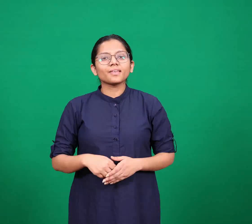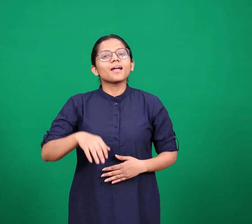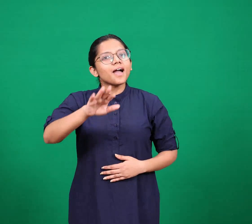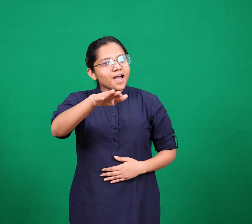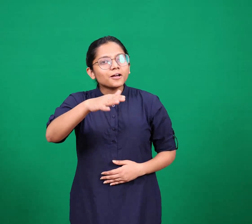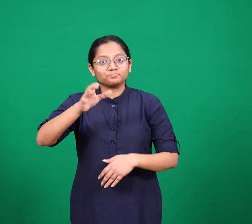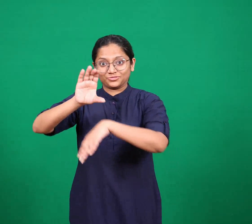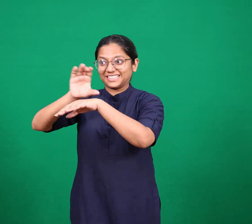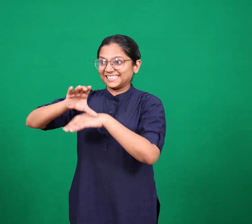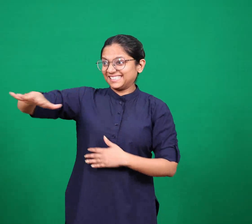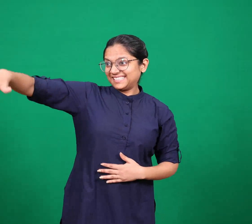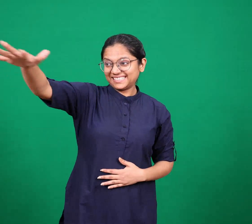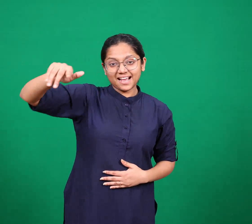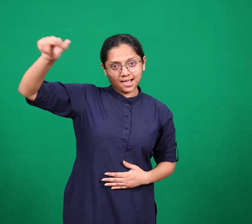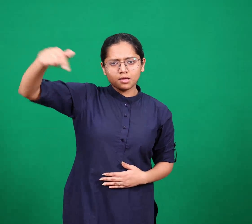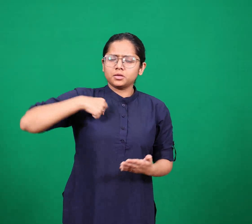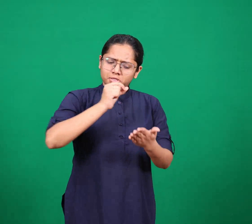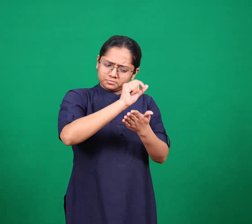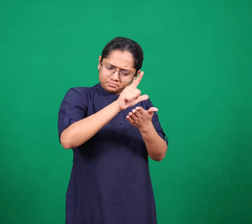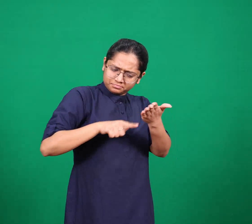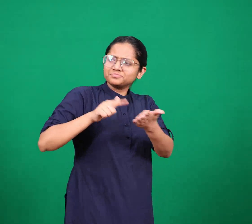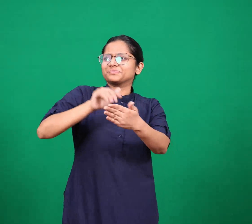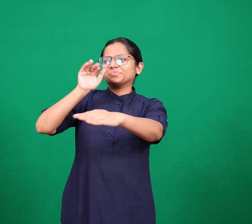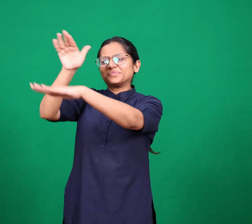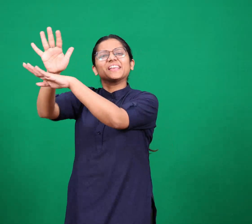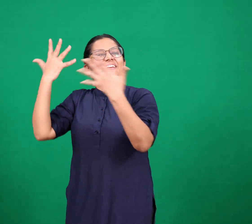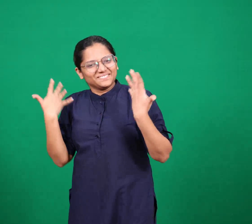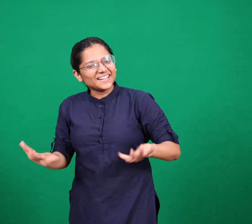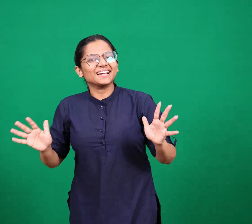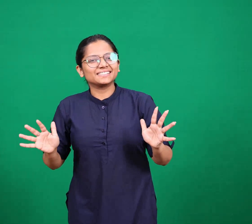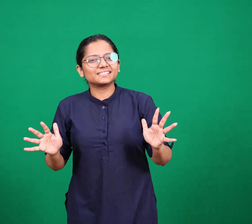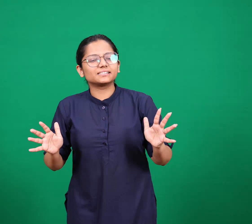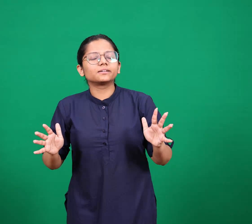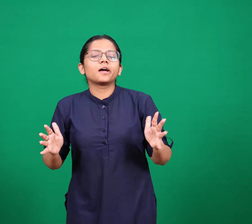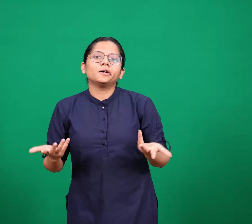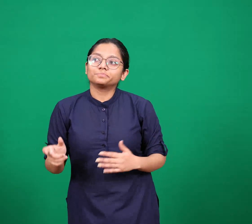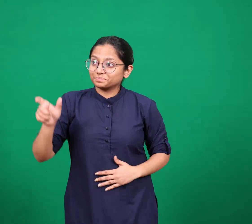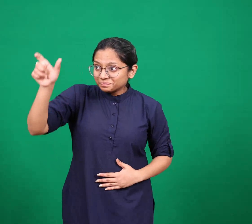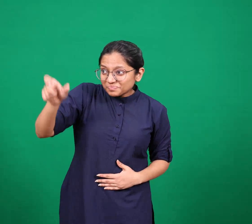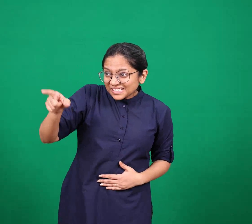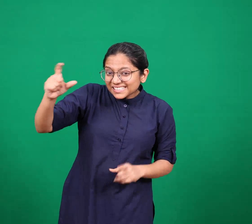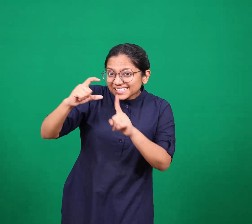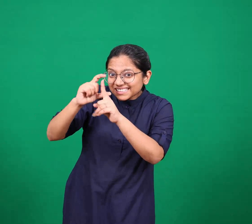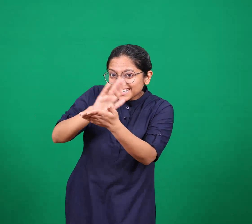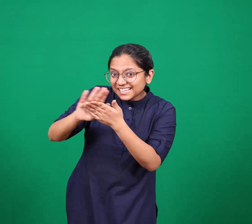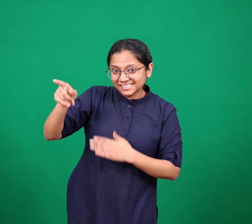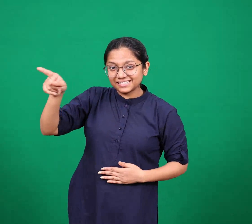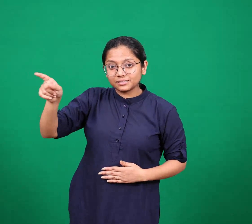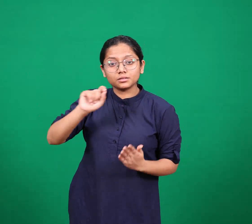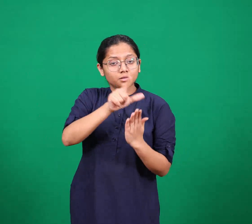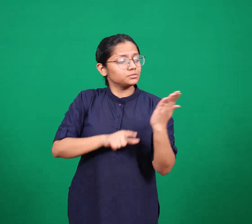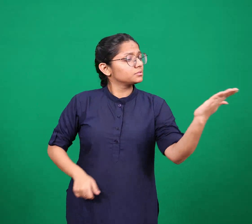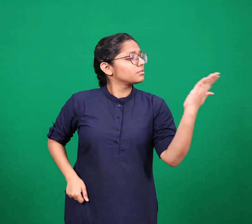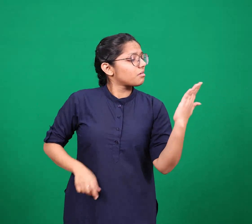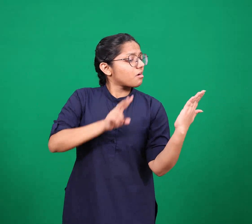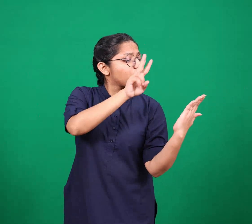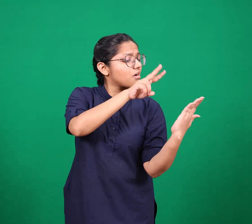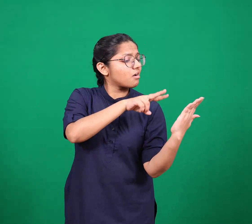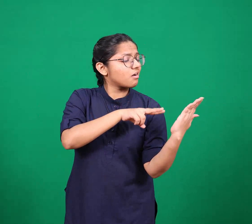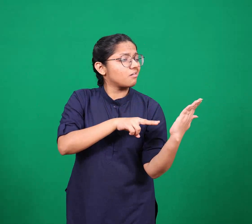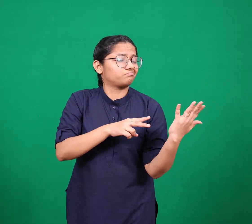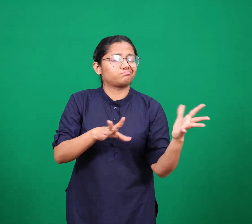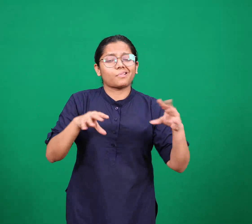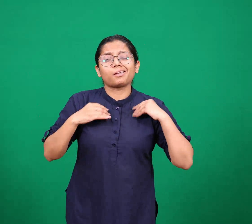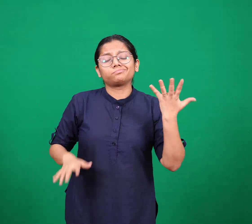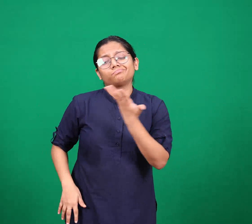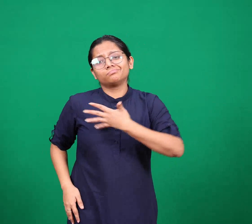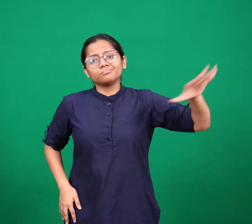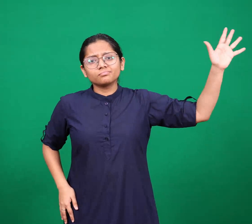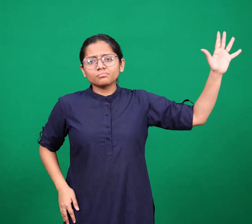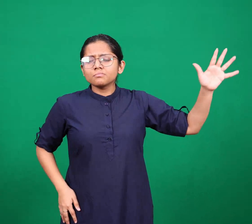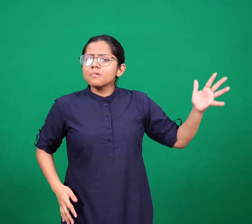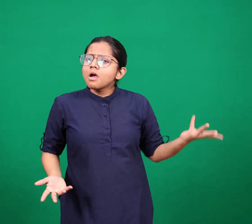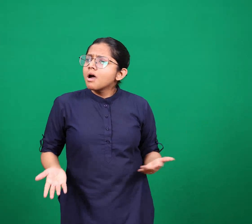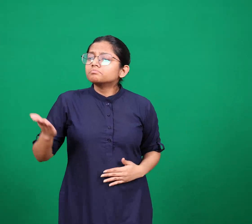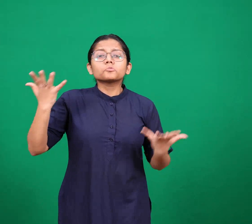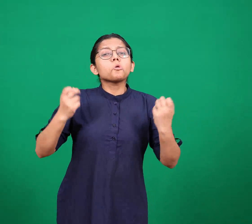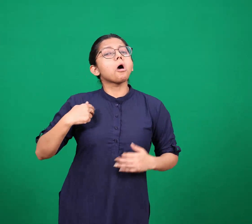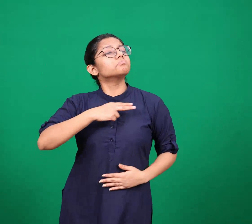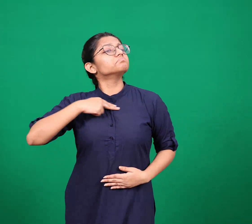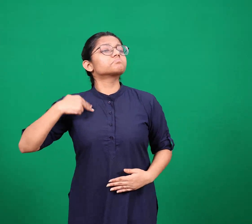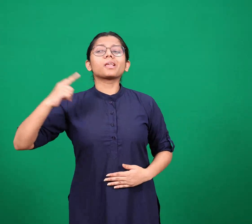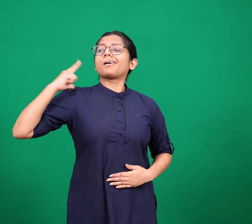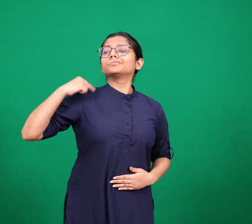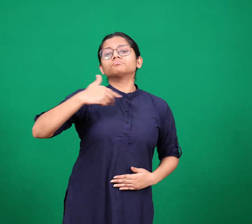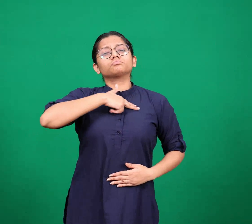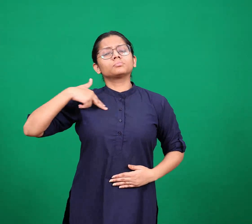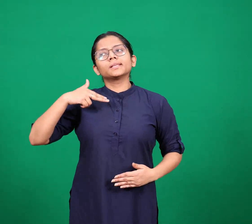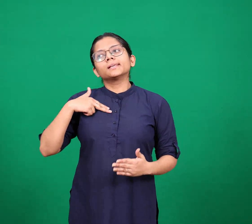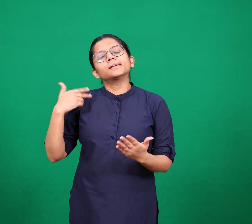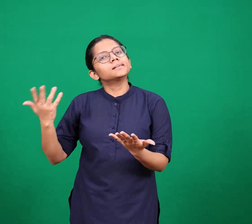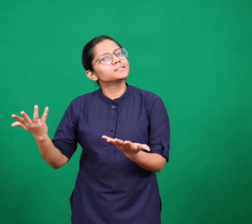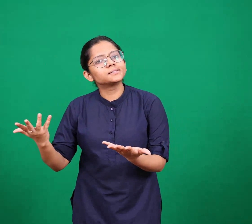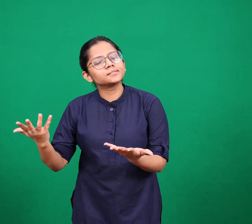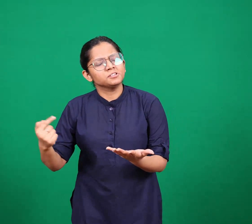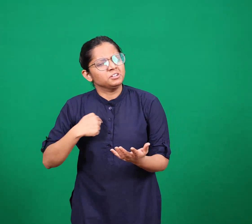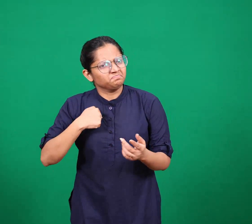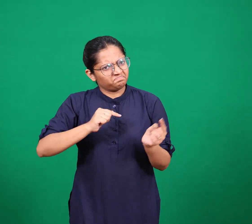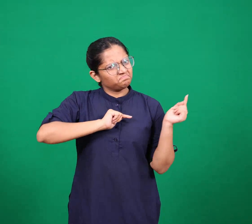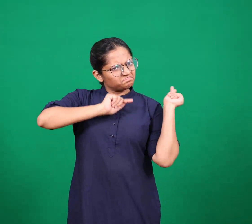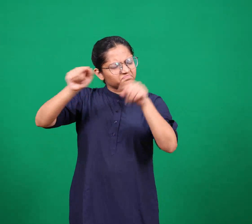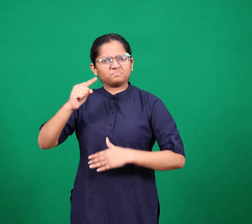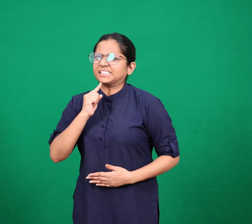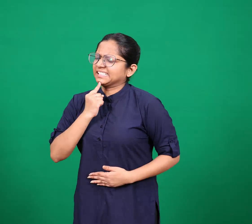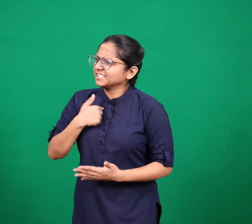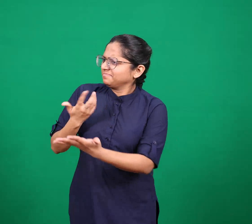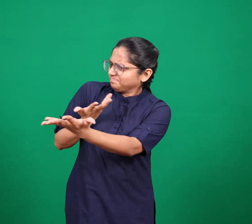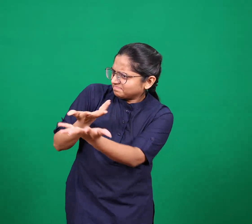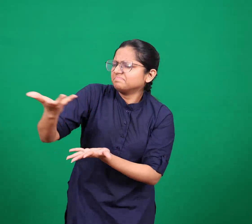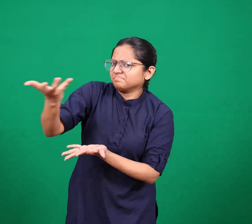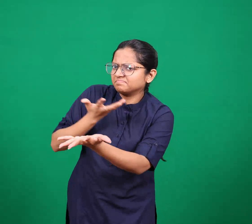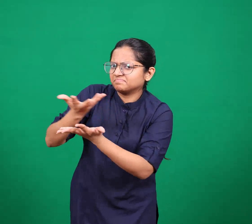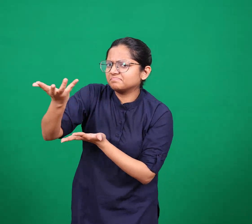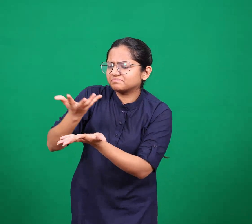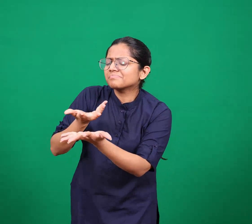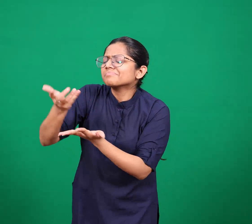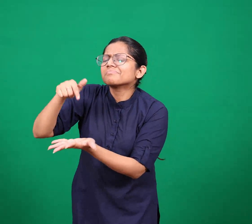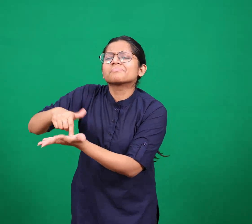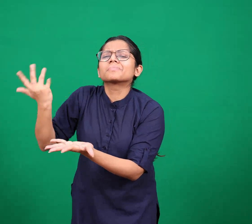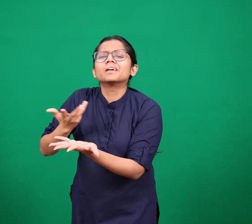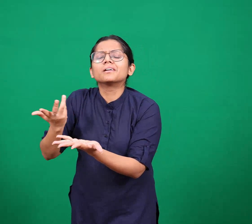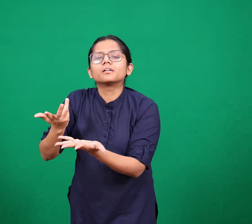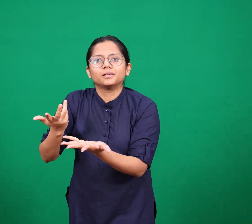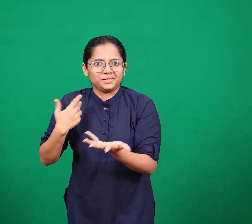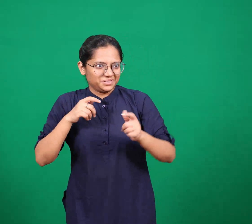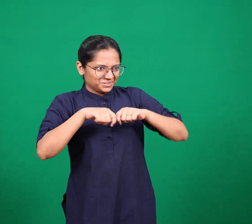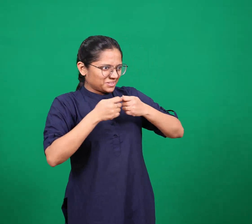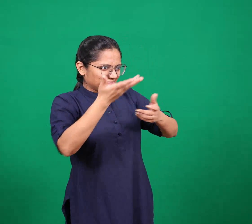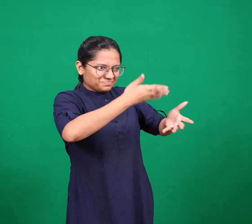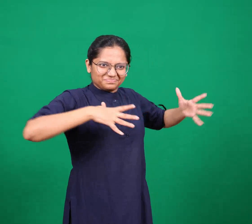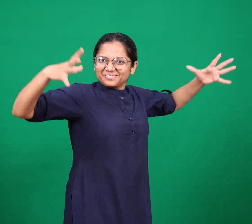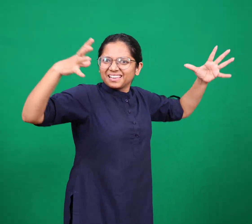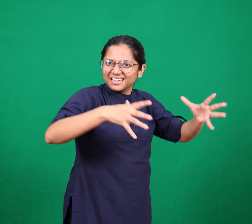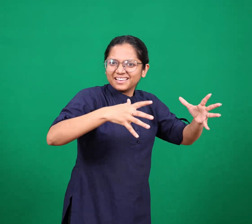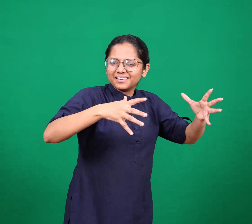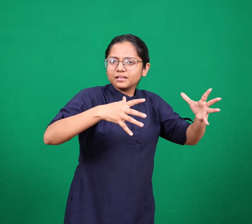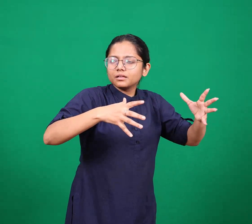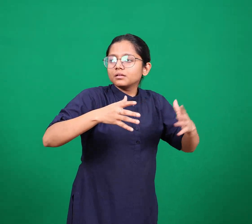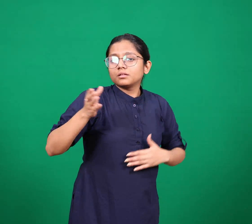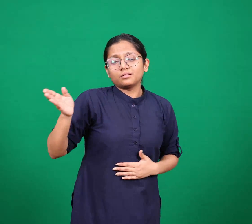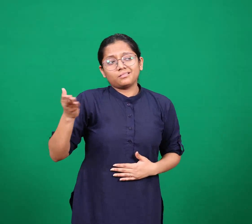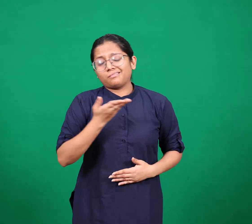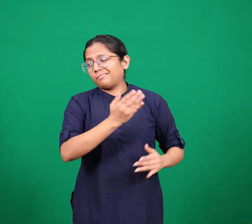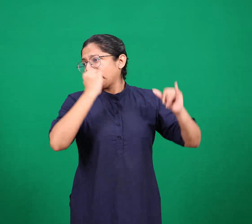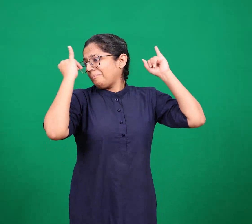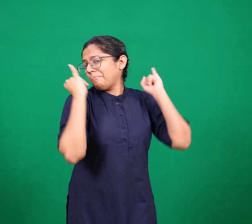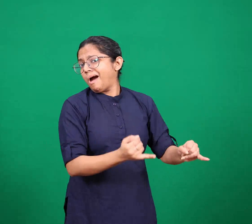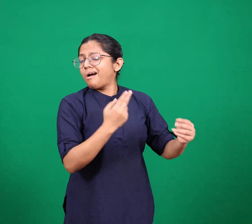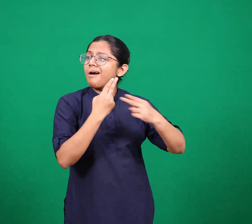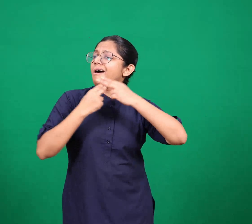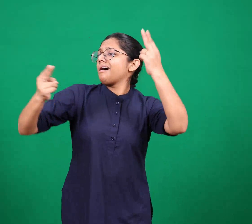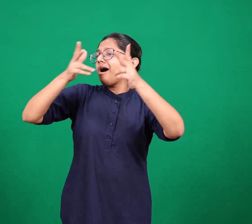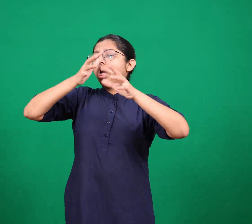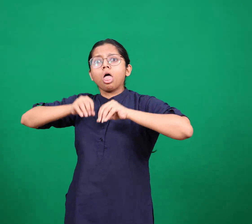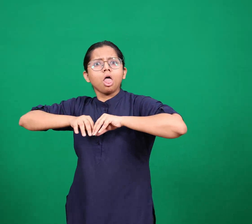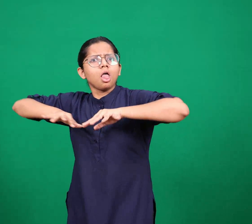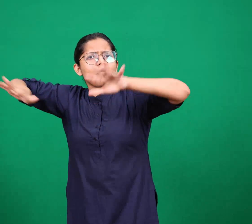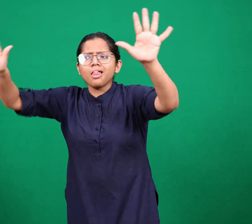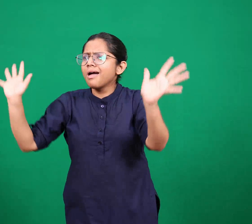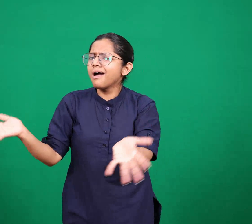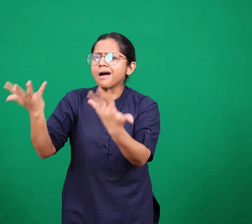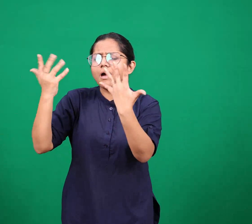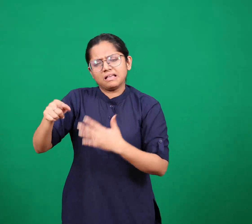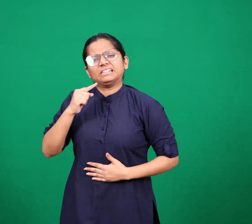I have written to the church about this, but Diotrephes, who loves to be first, will not accept our instruction.